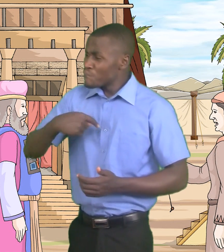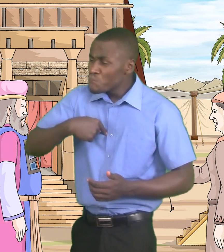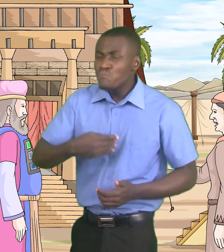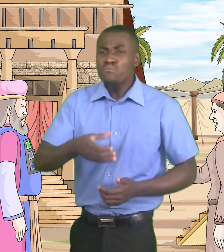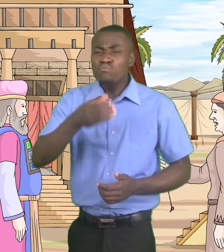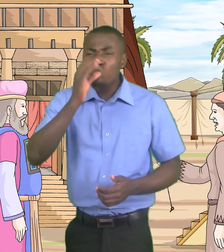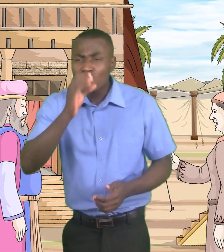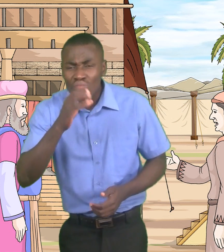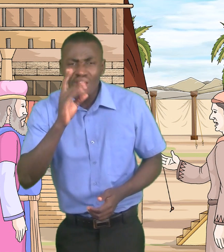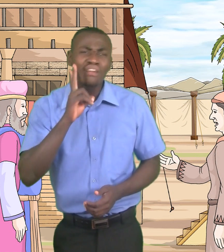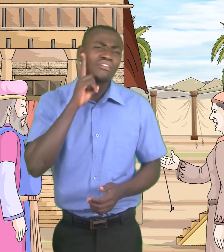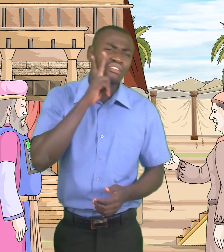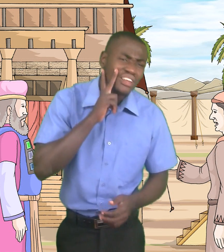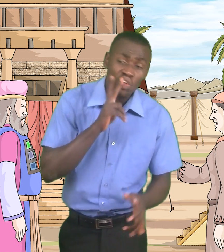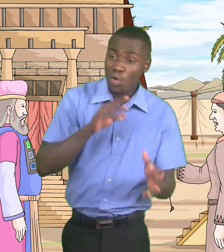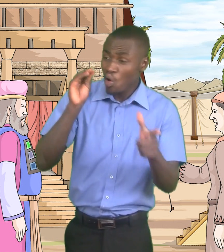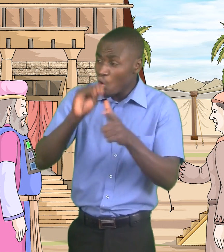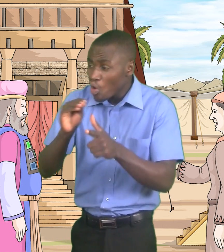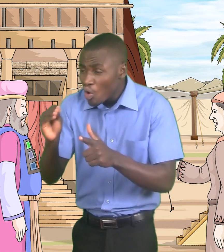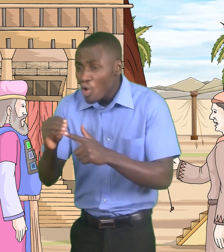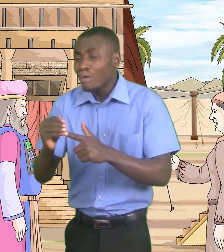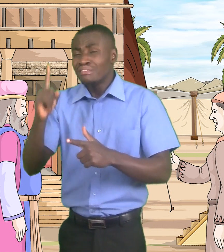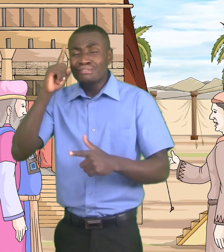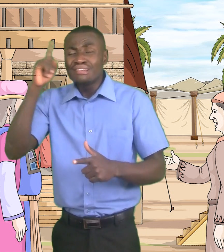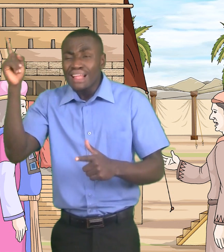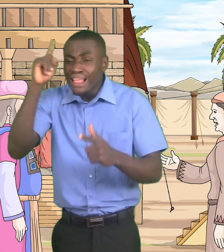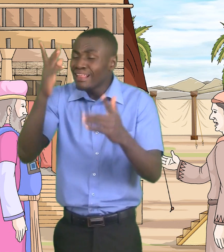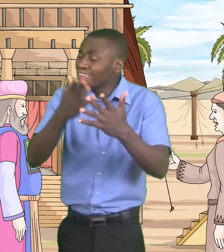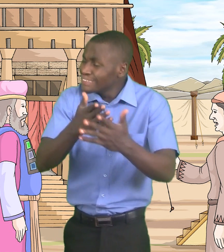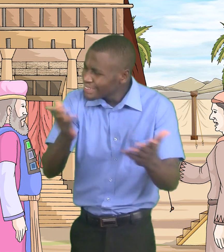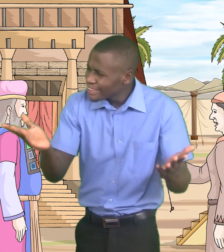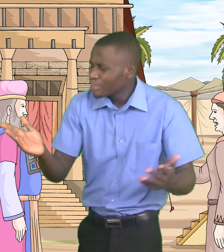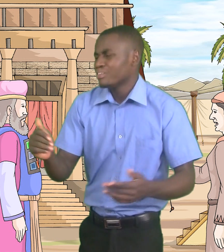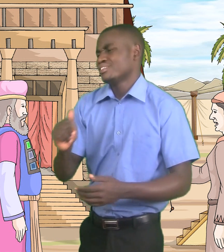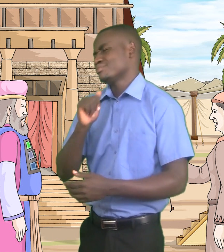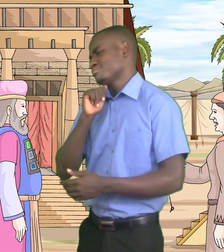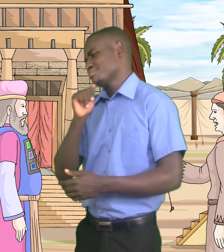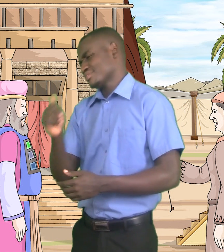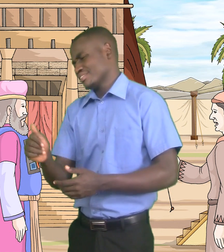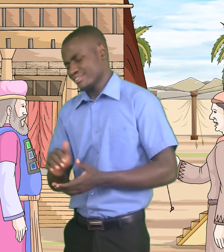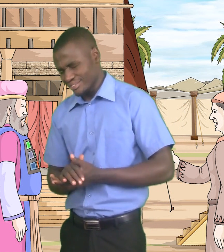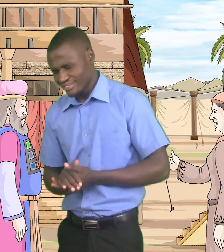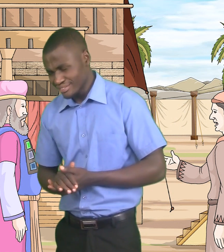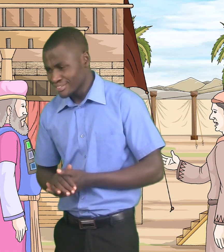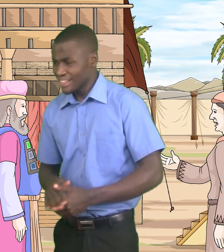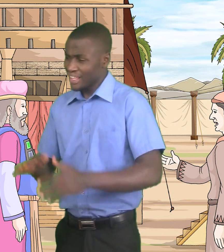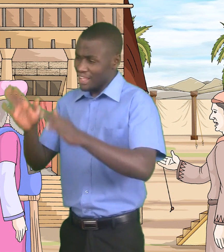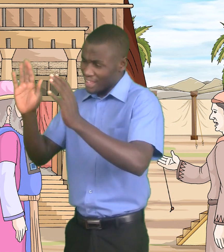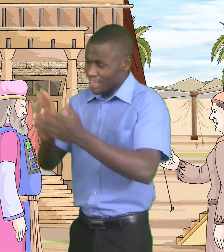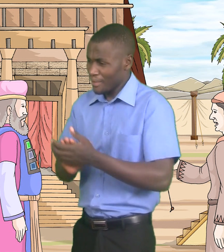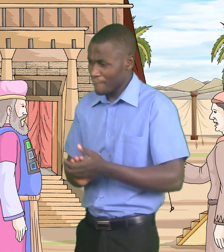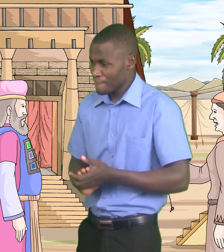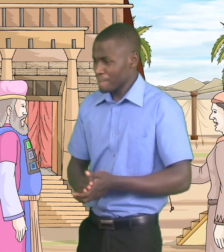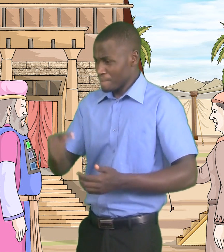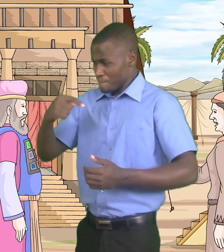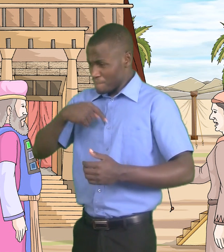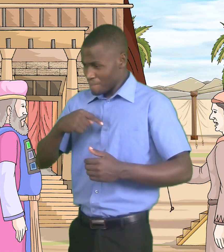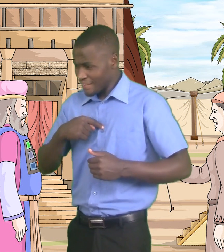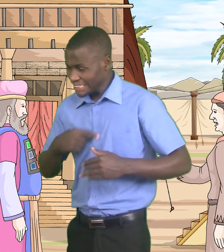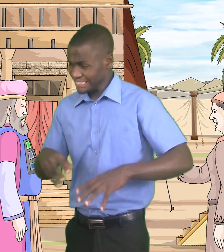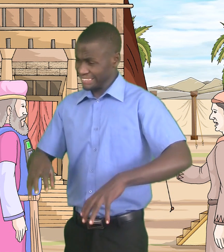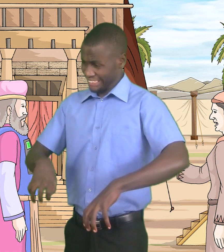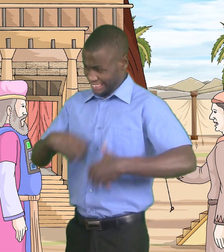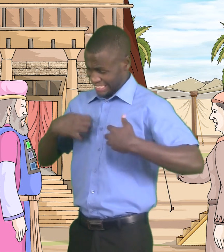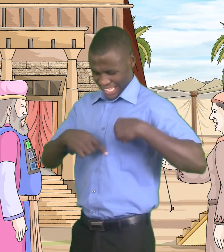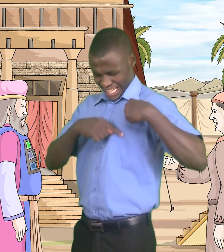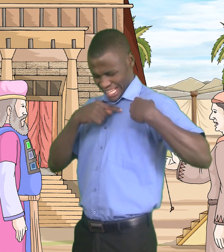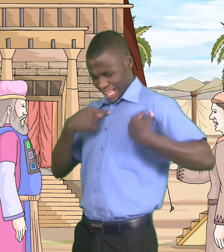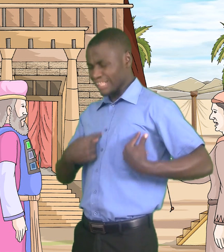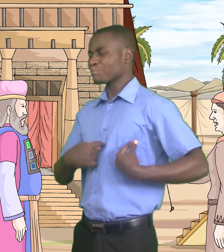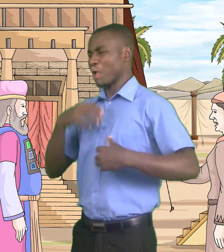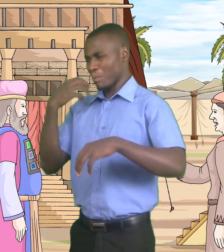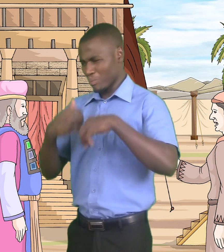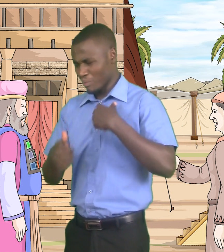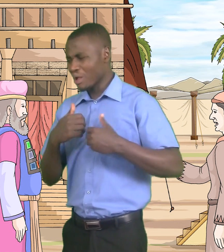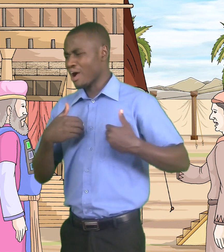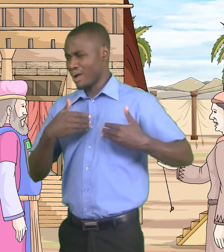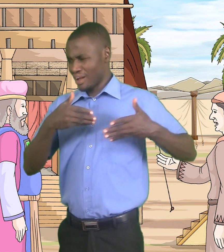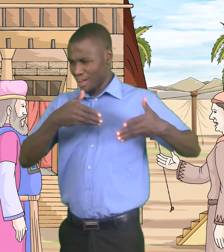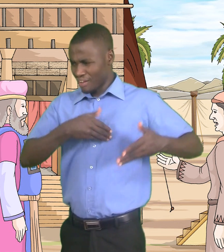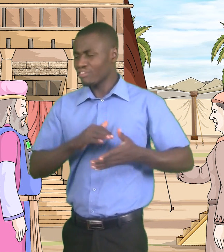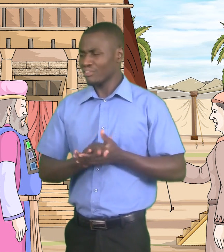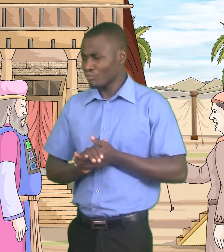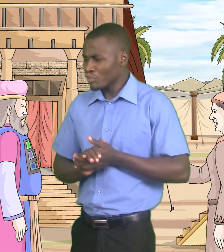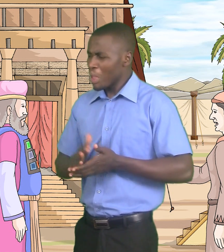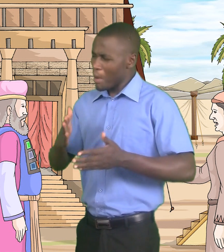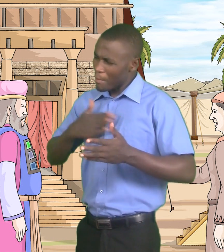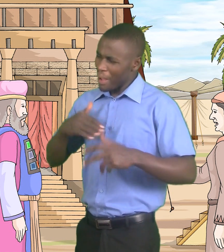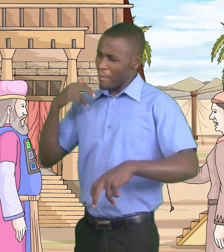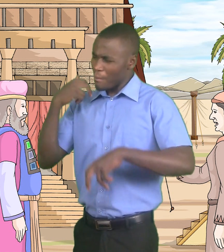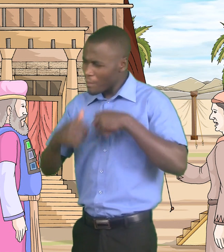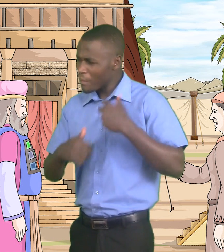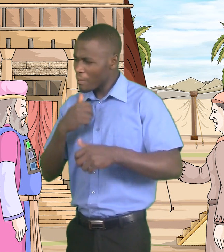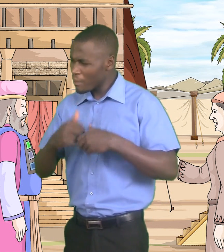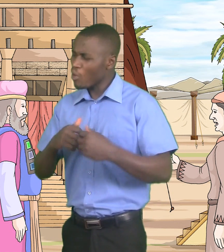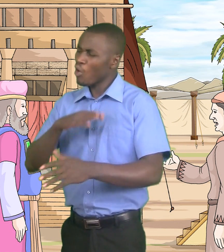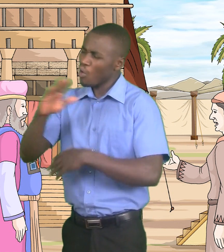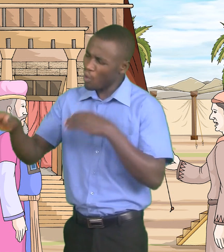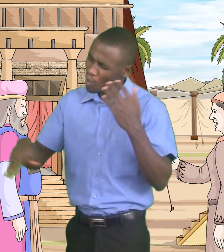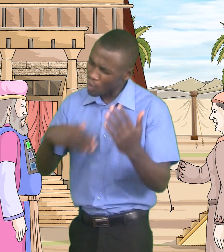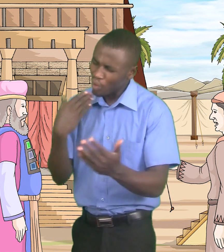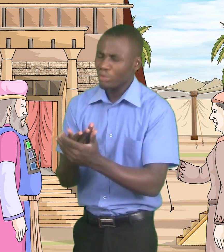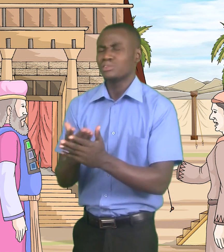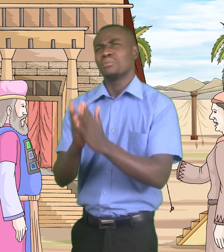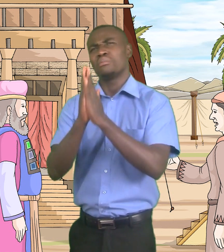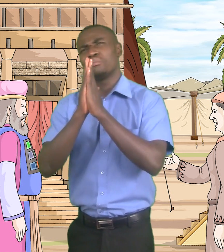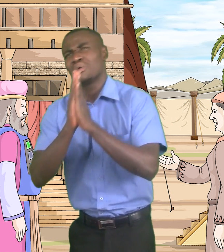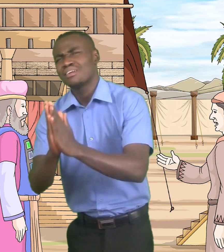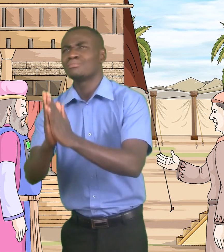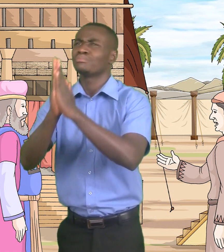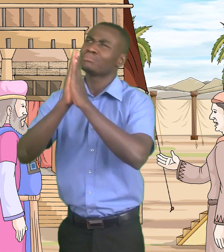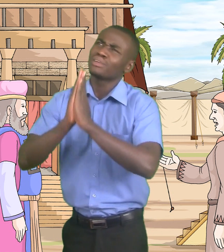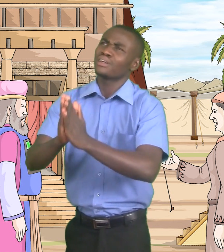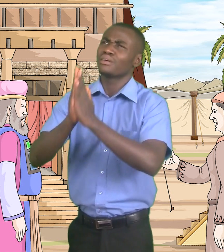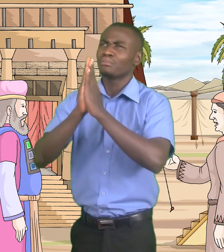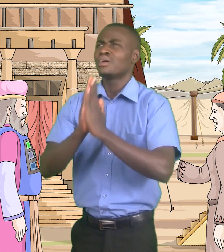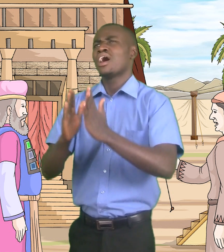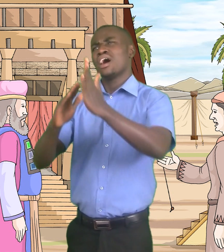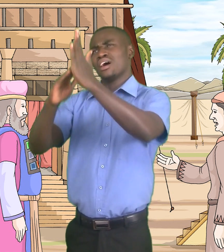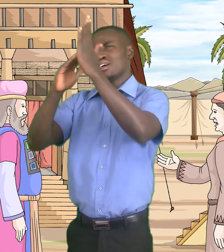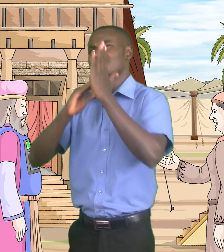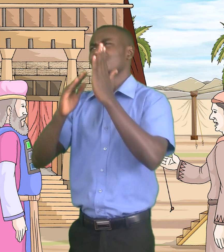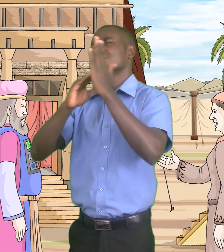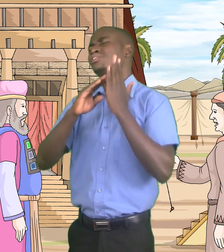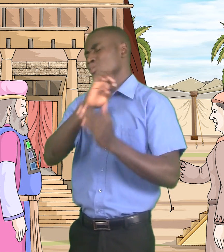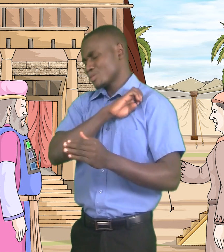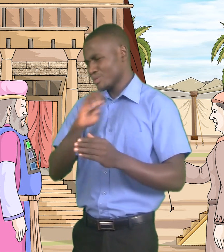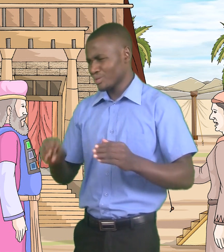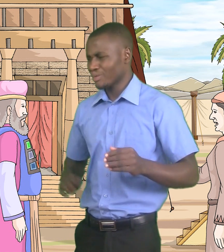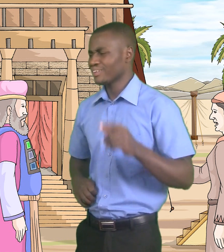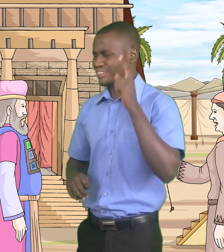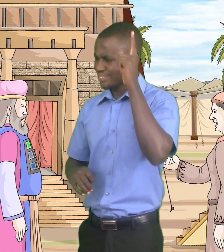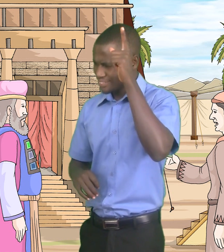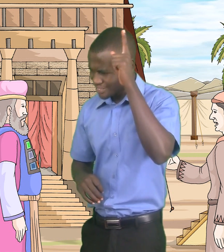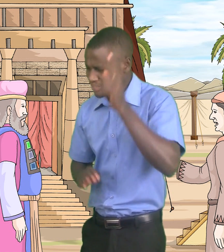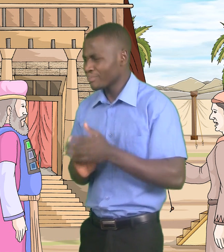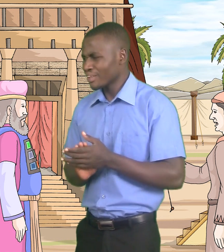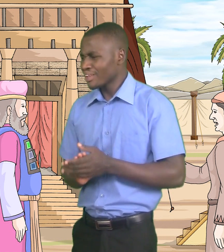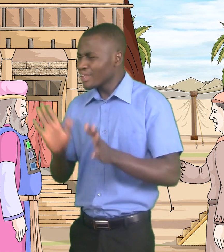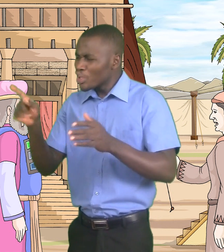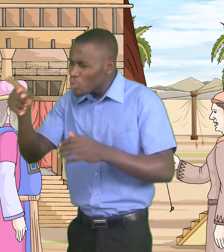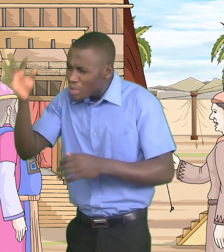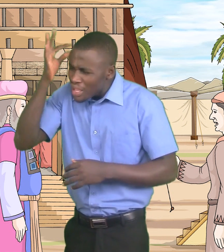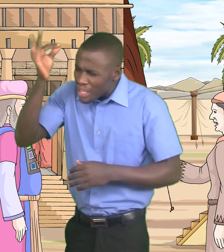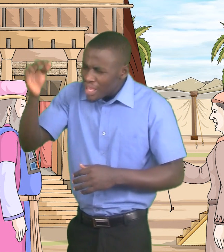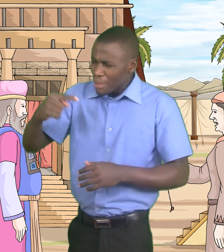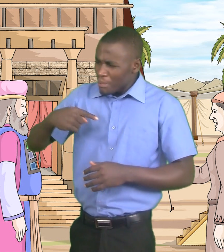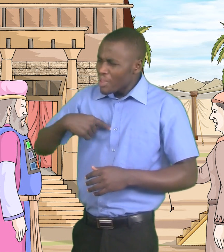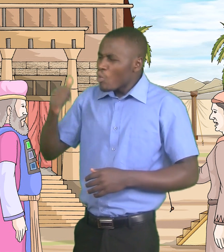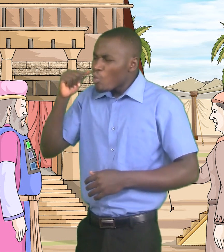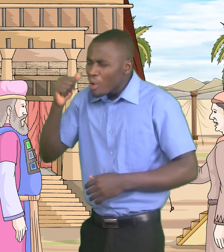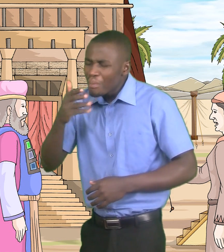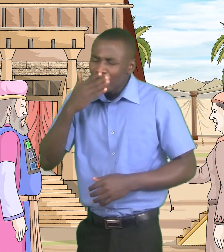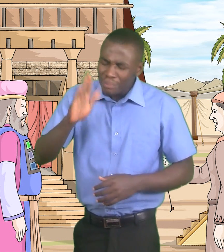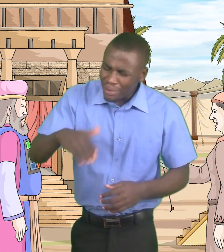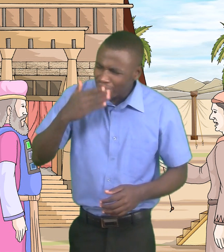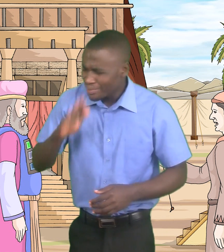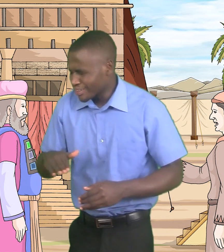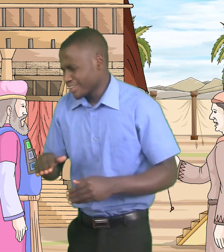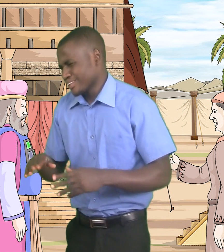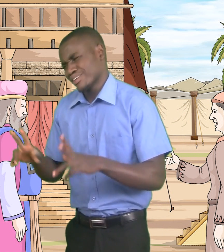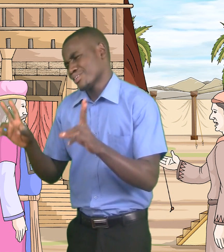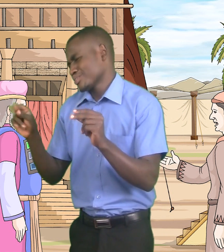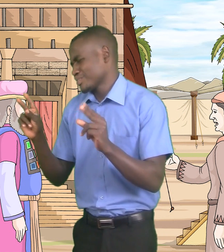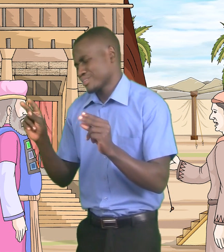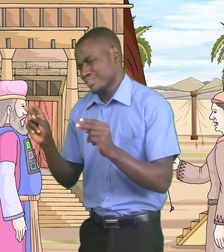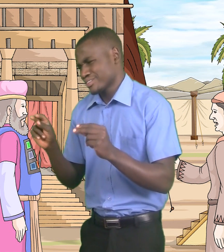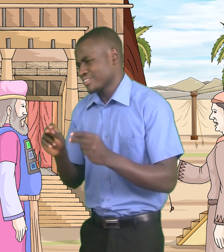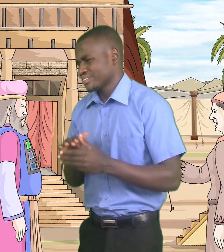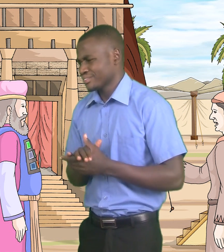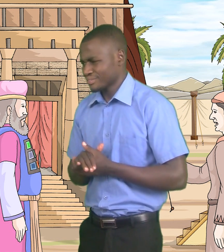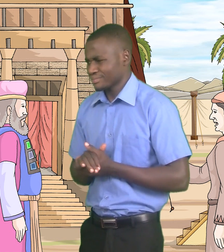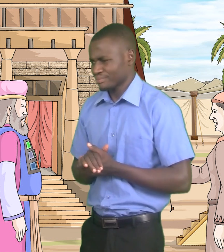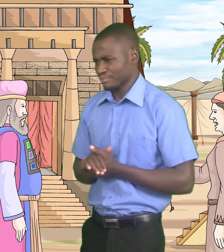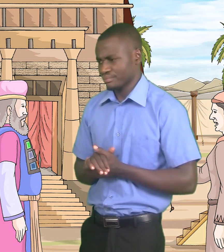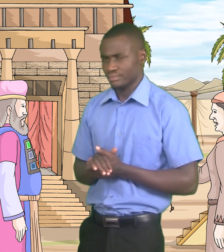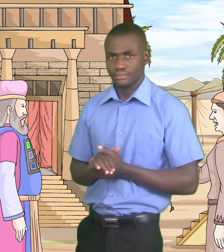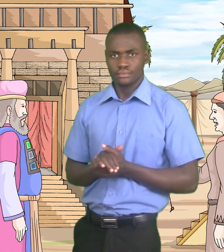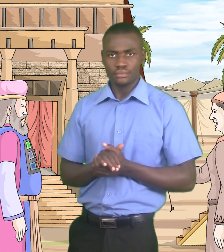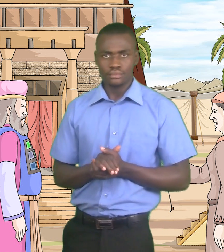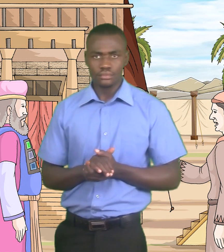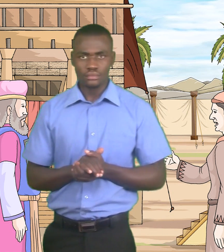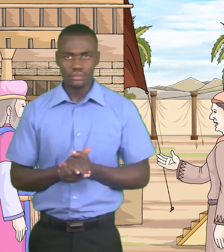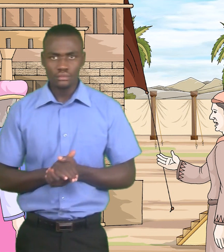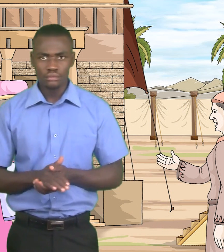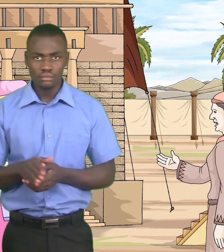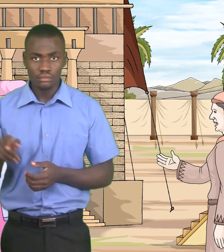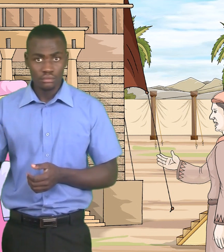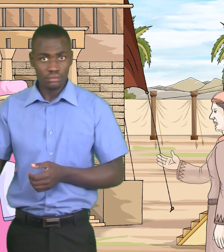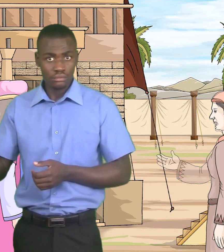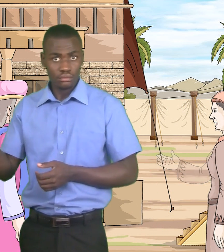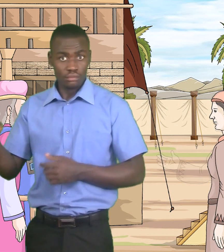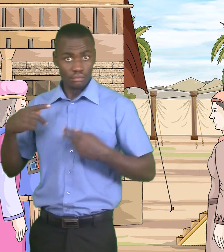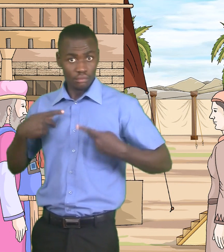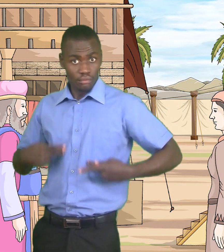“I am a woman oppressed in spirit. I have not had any wine or strong drink, but I have poured out my soul before the LORD.